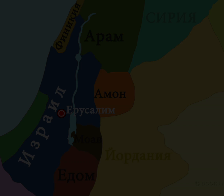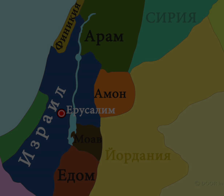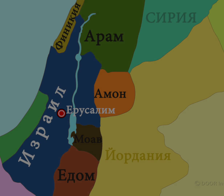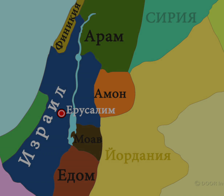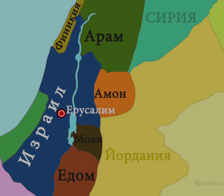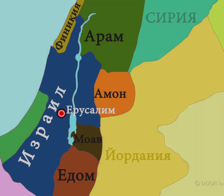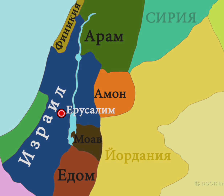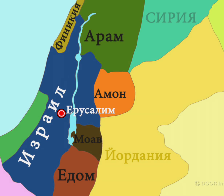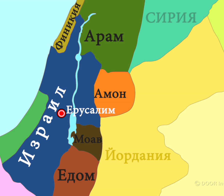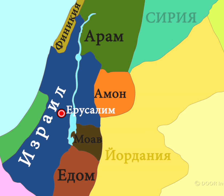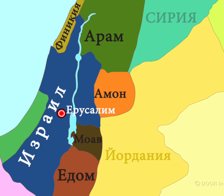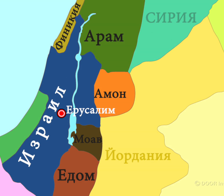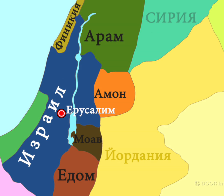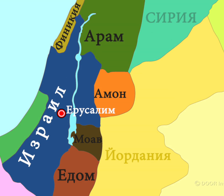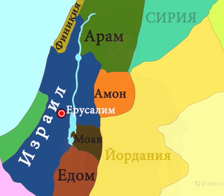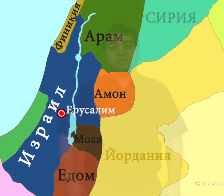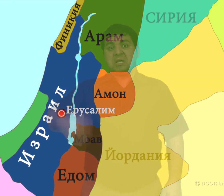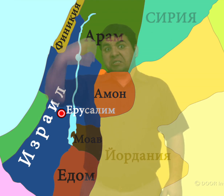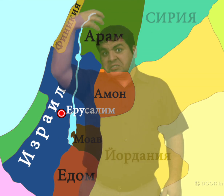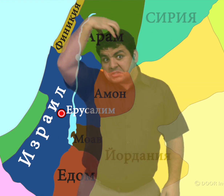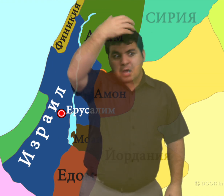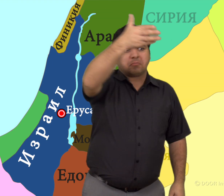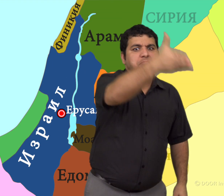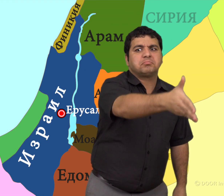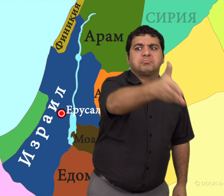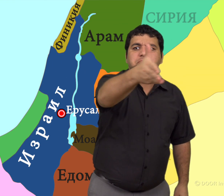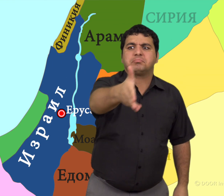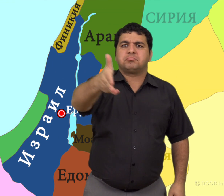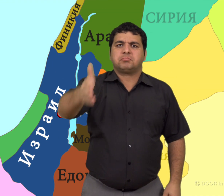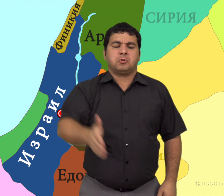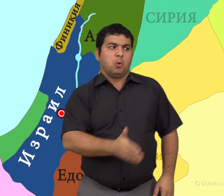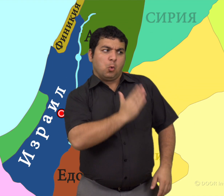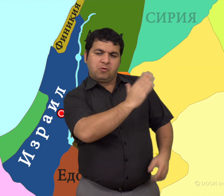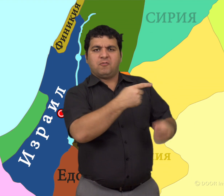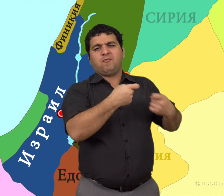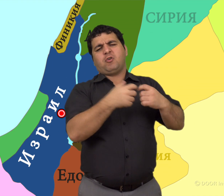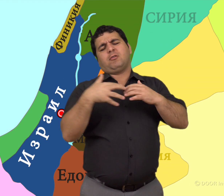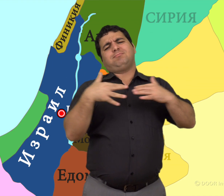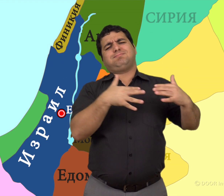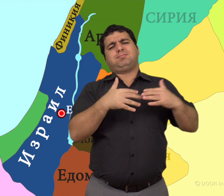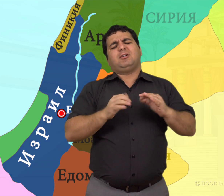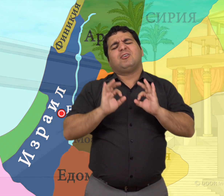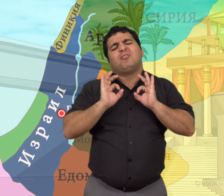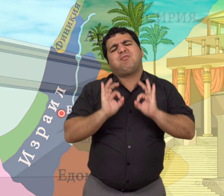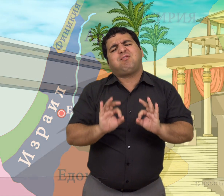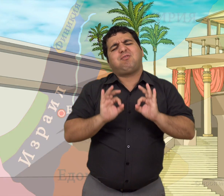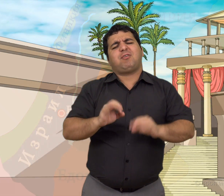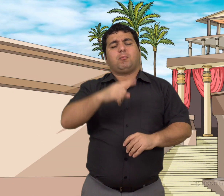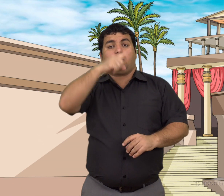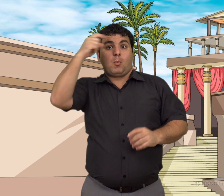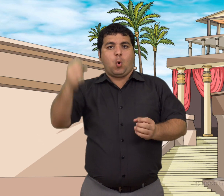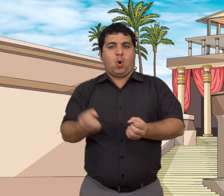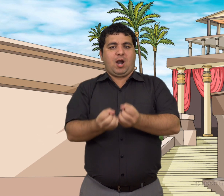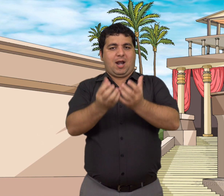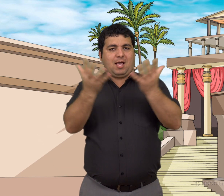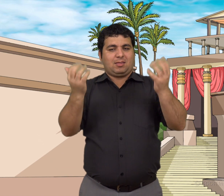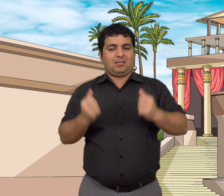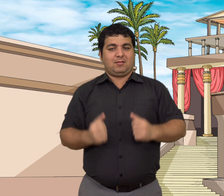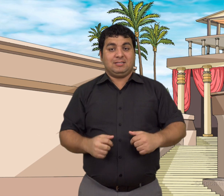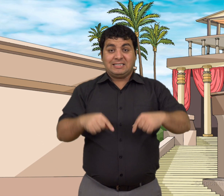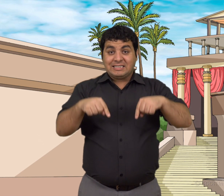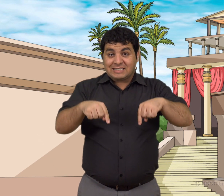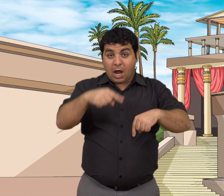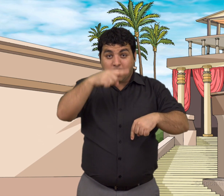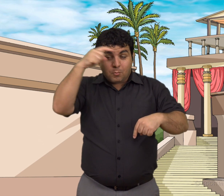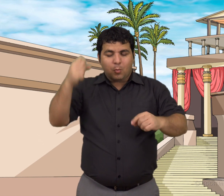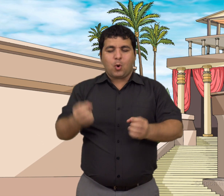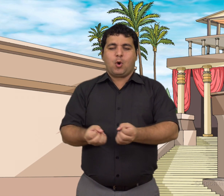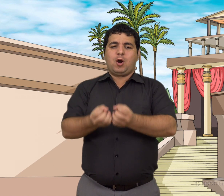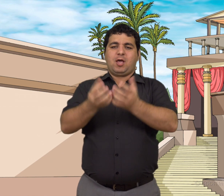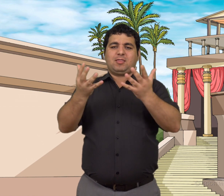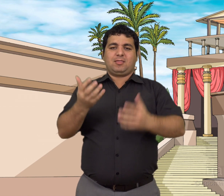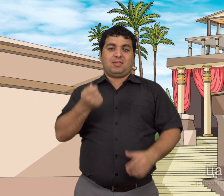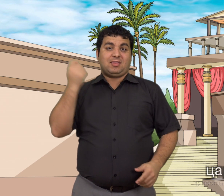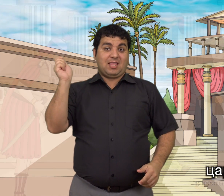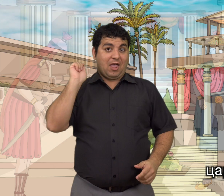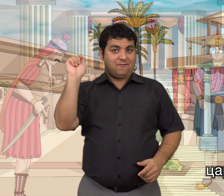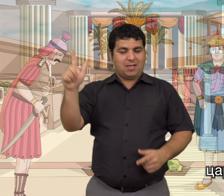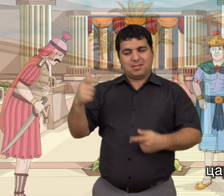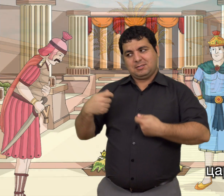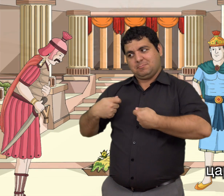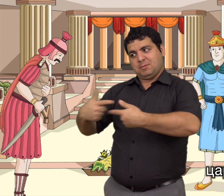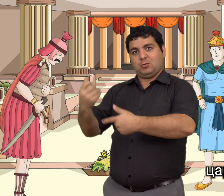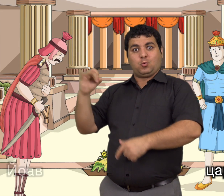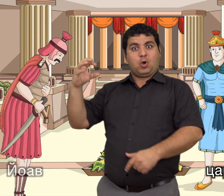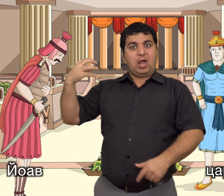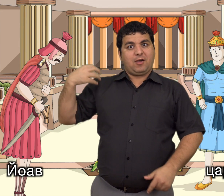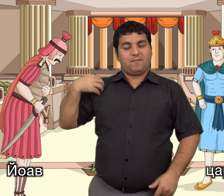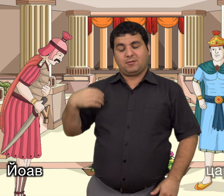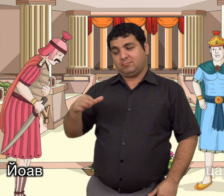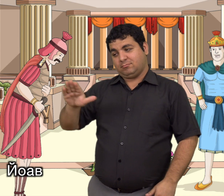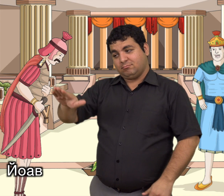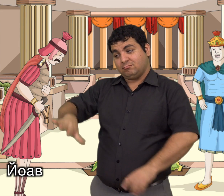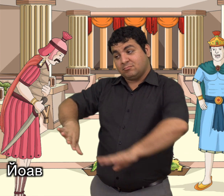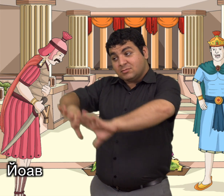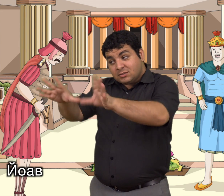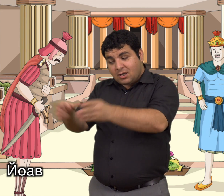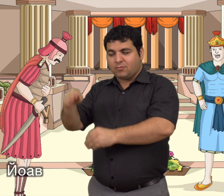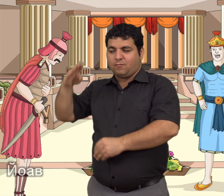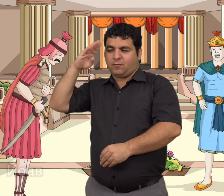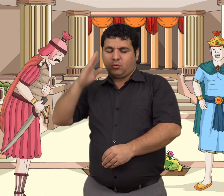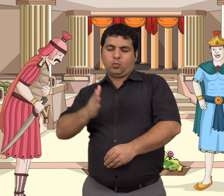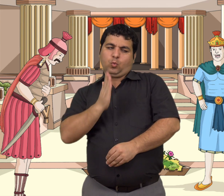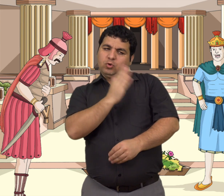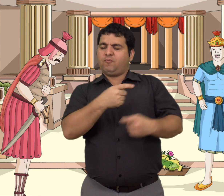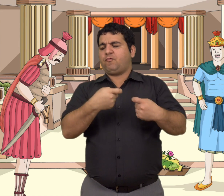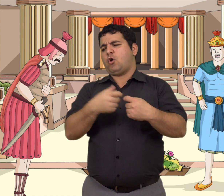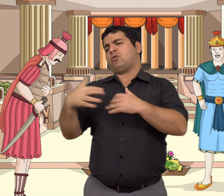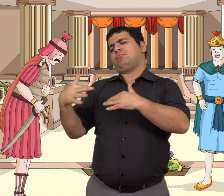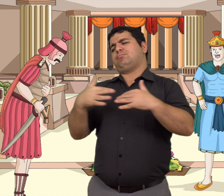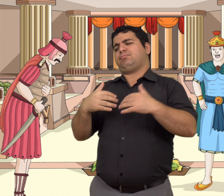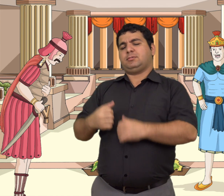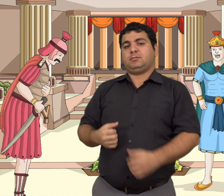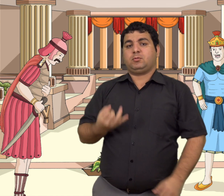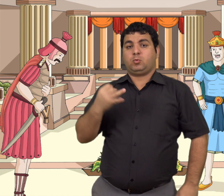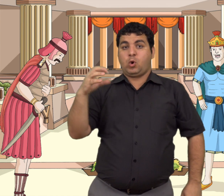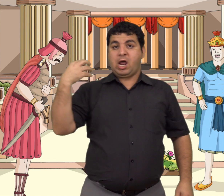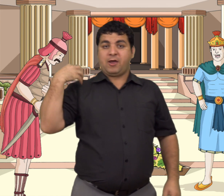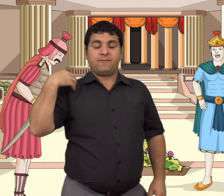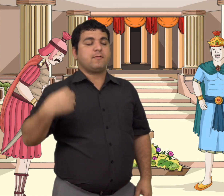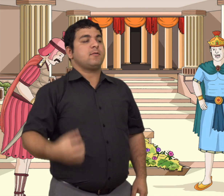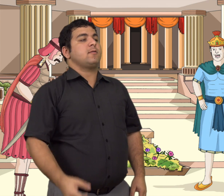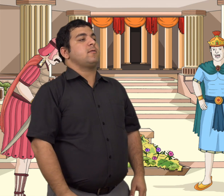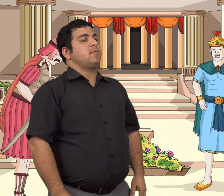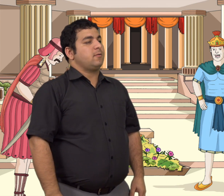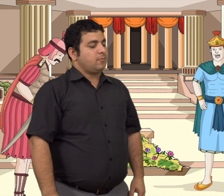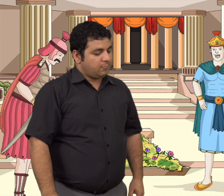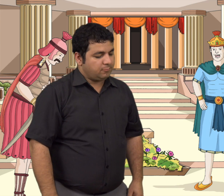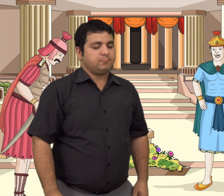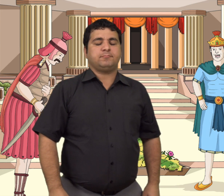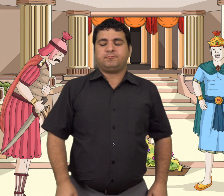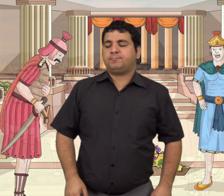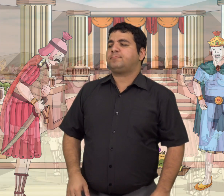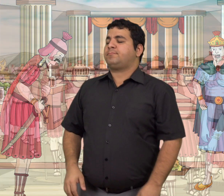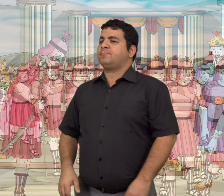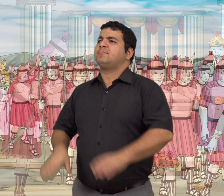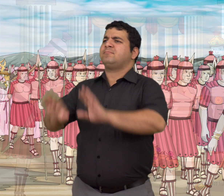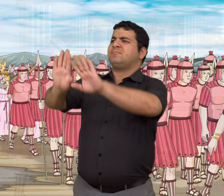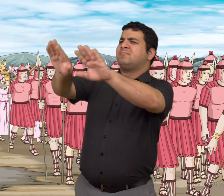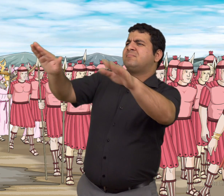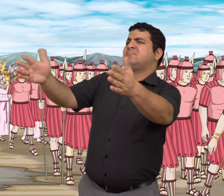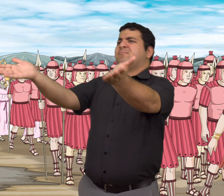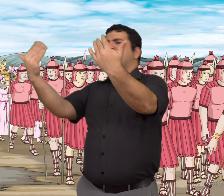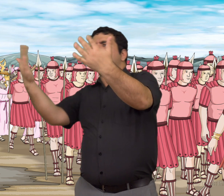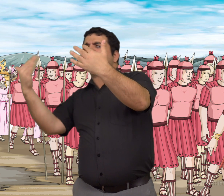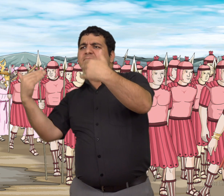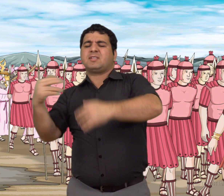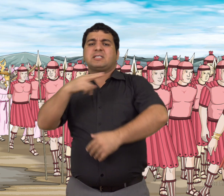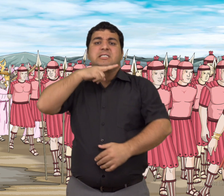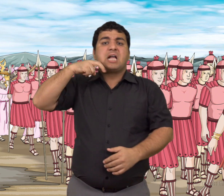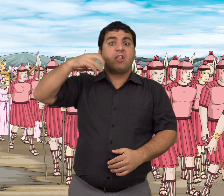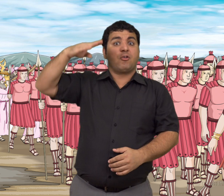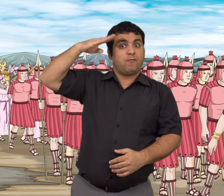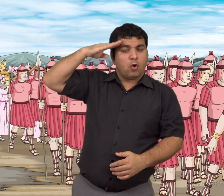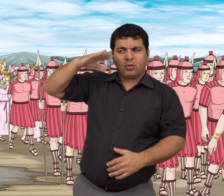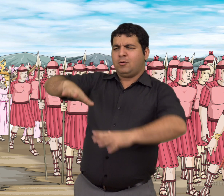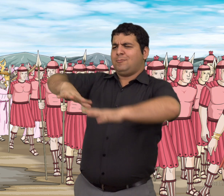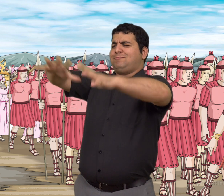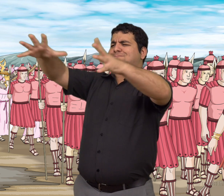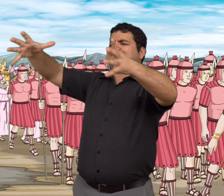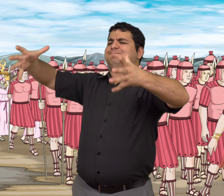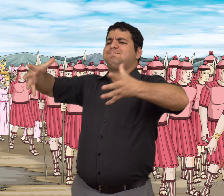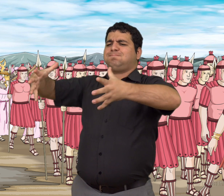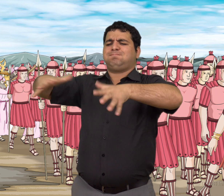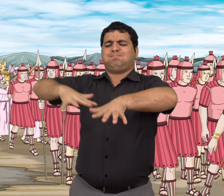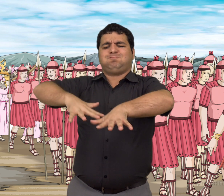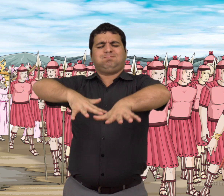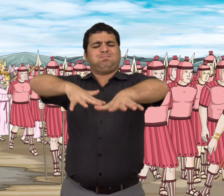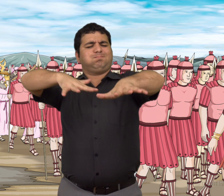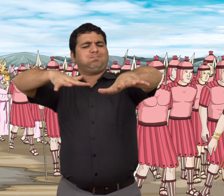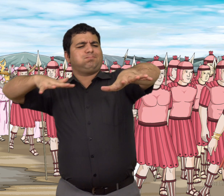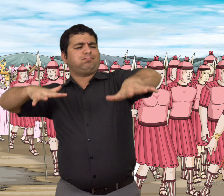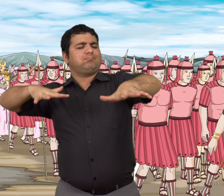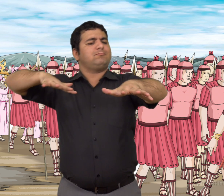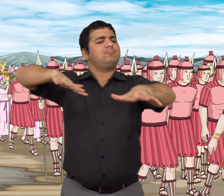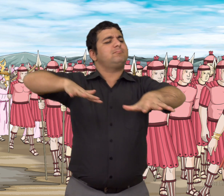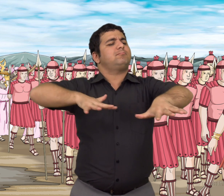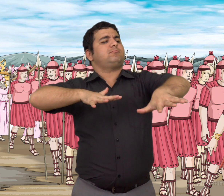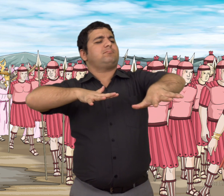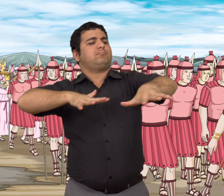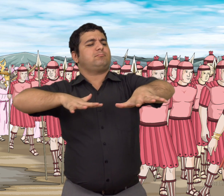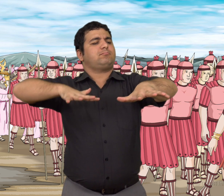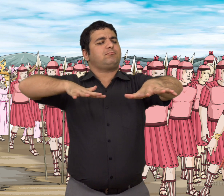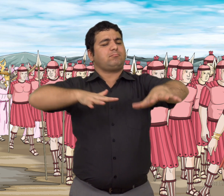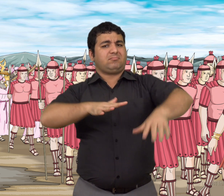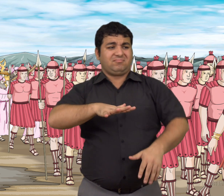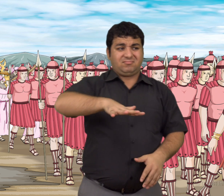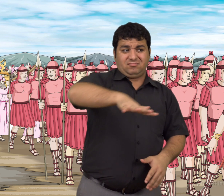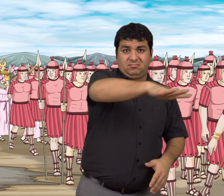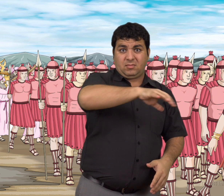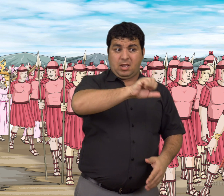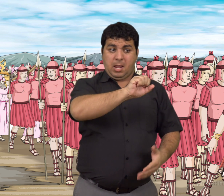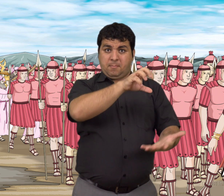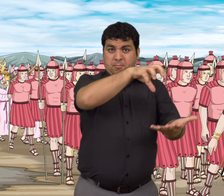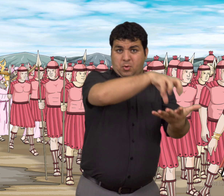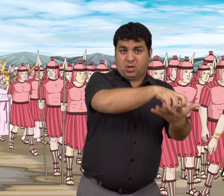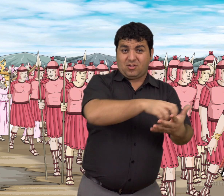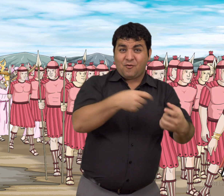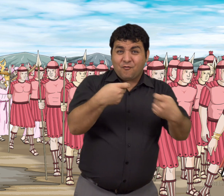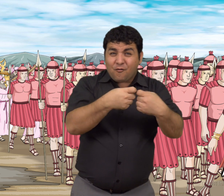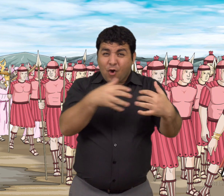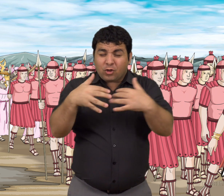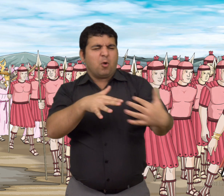In the spring, at the time when kings march out to war, David sent out Joab and his servants with the whole army of Israel.